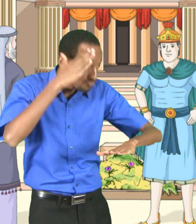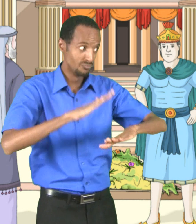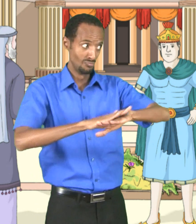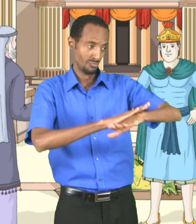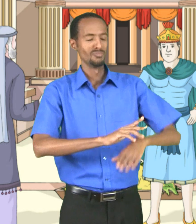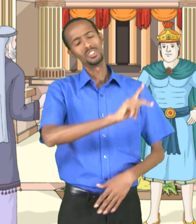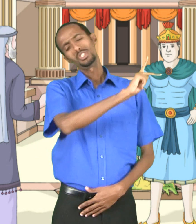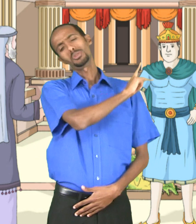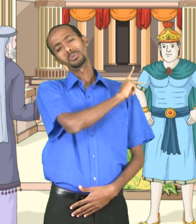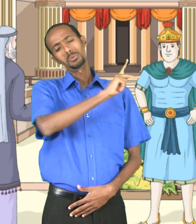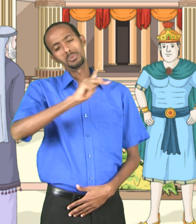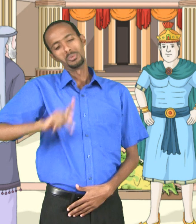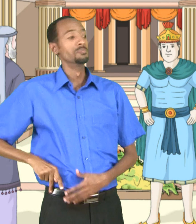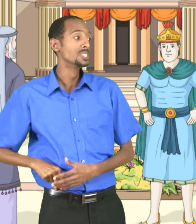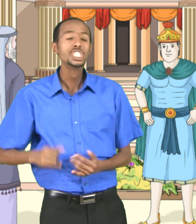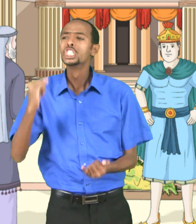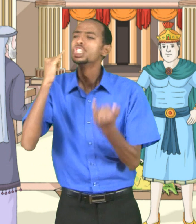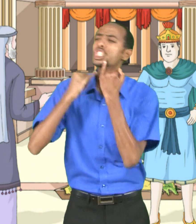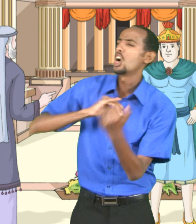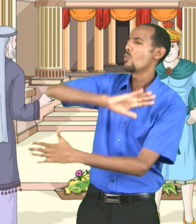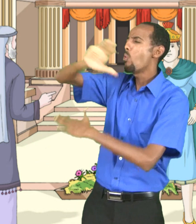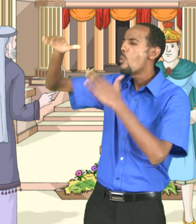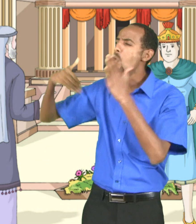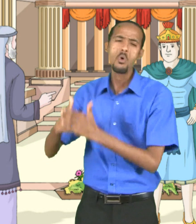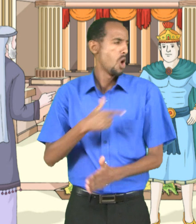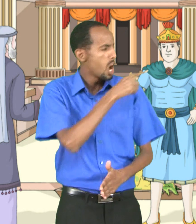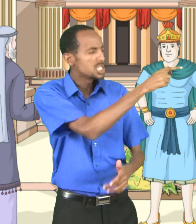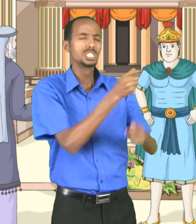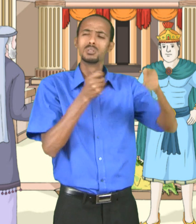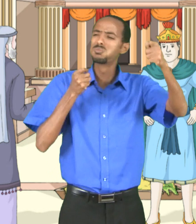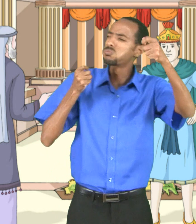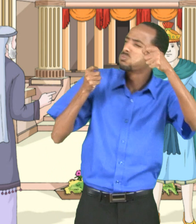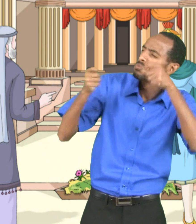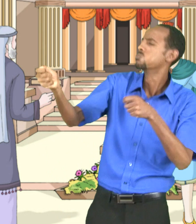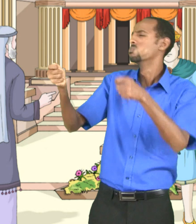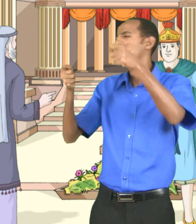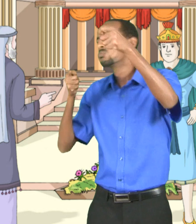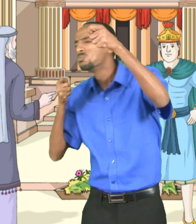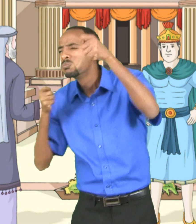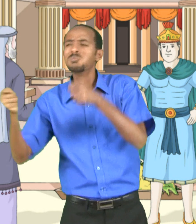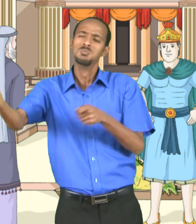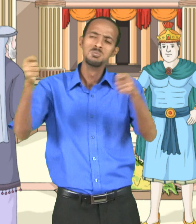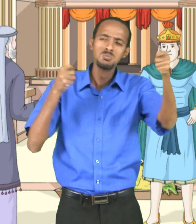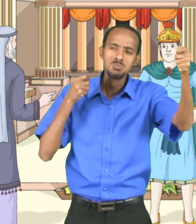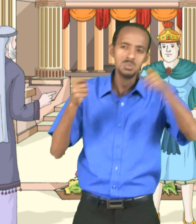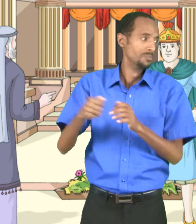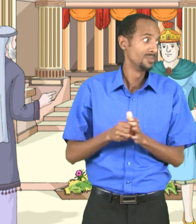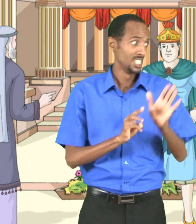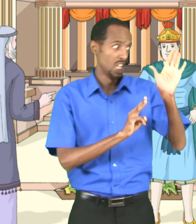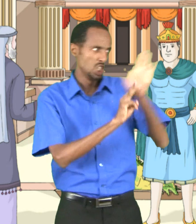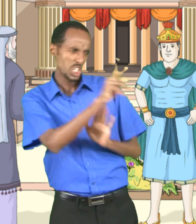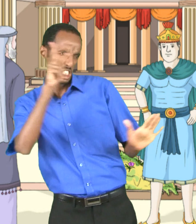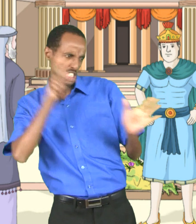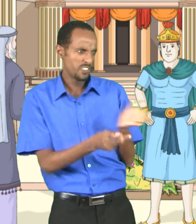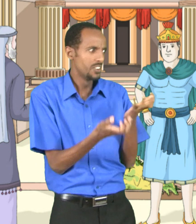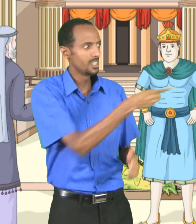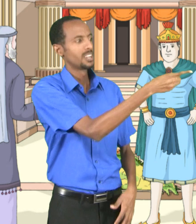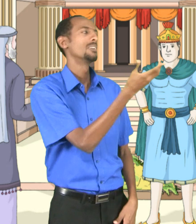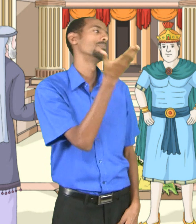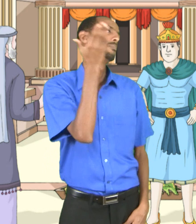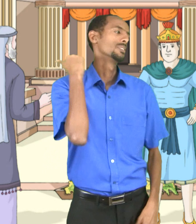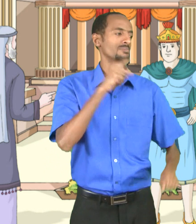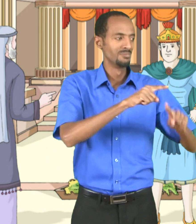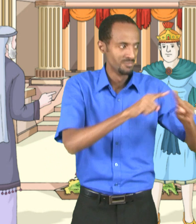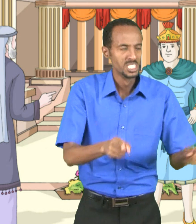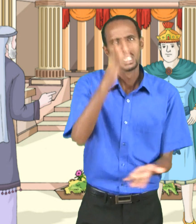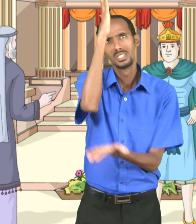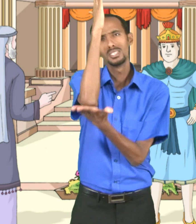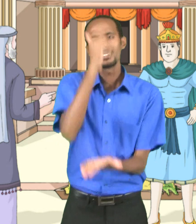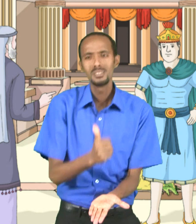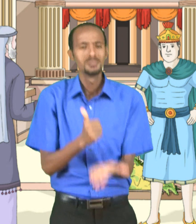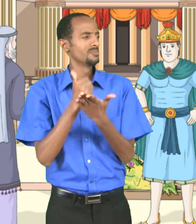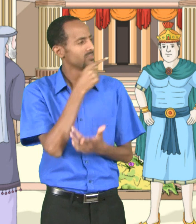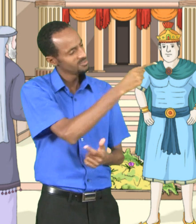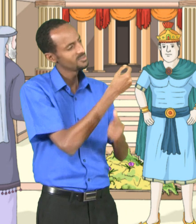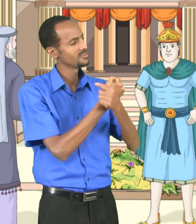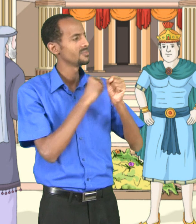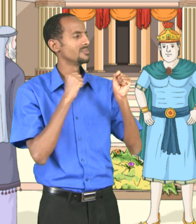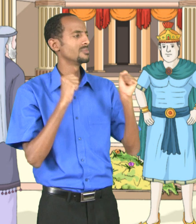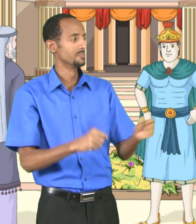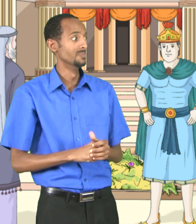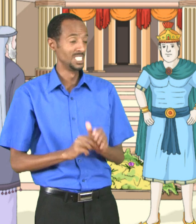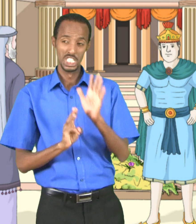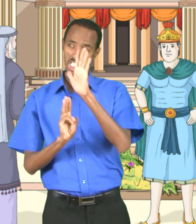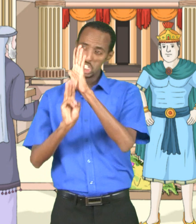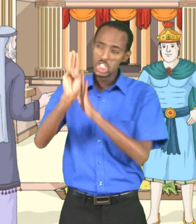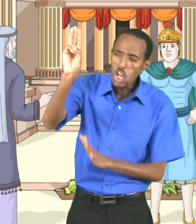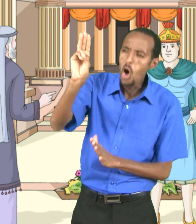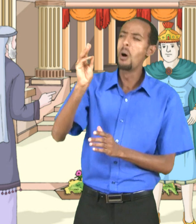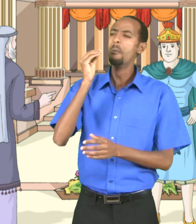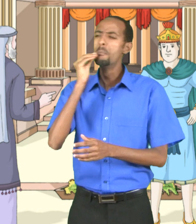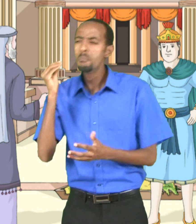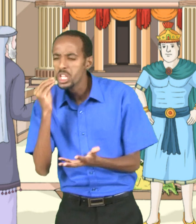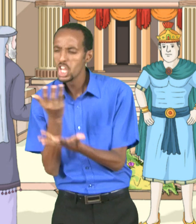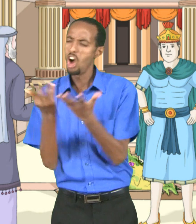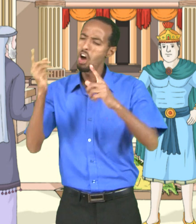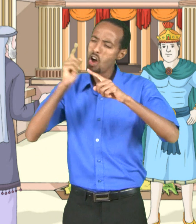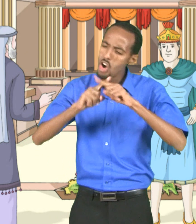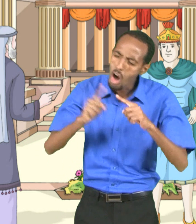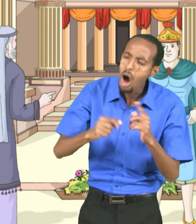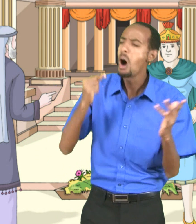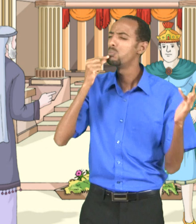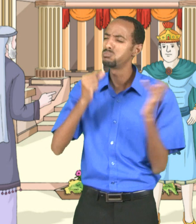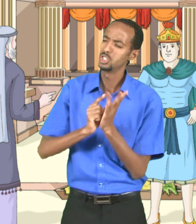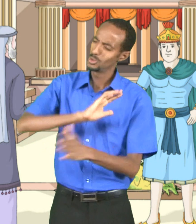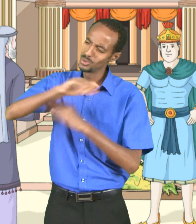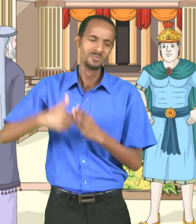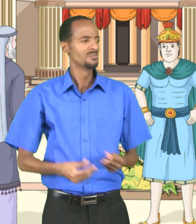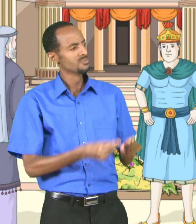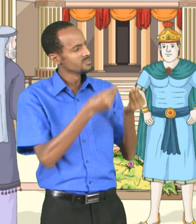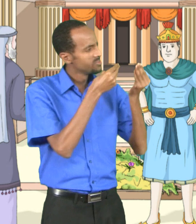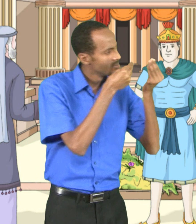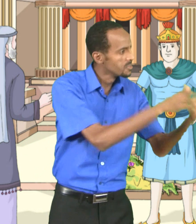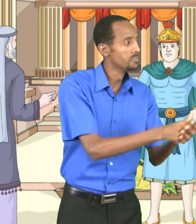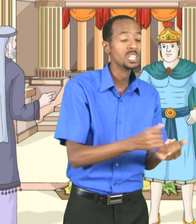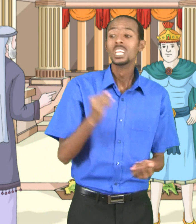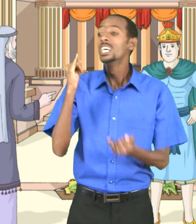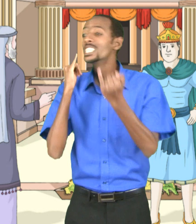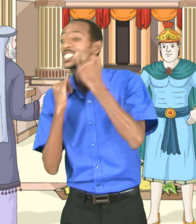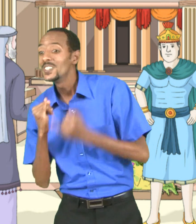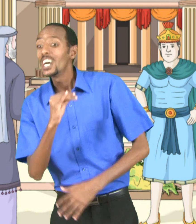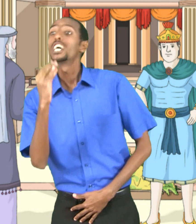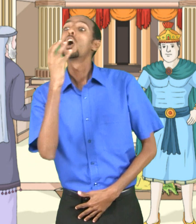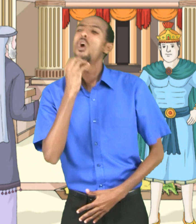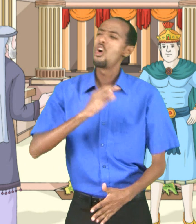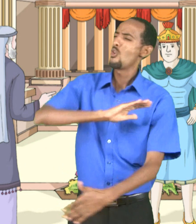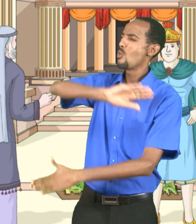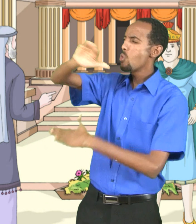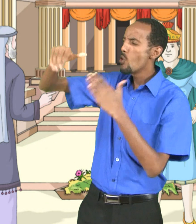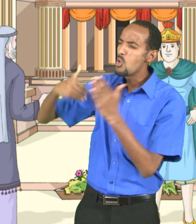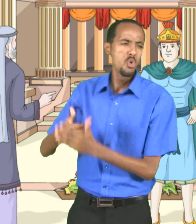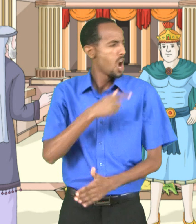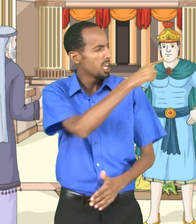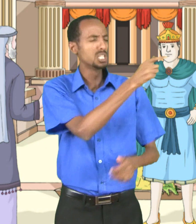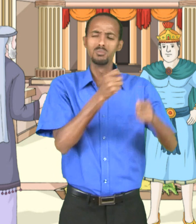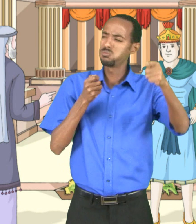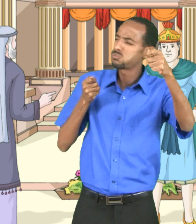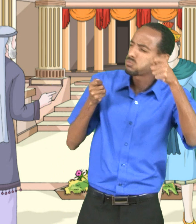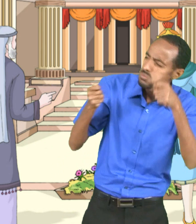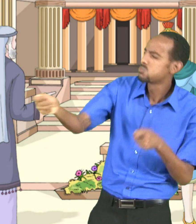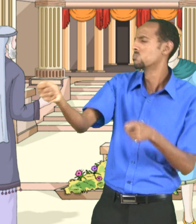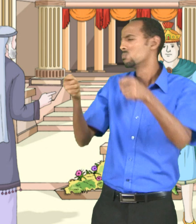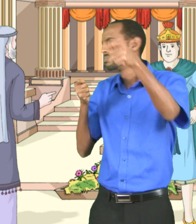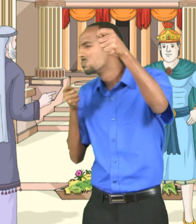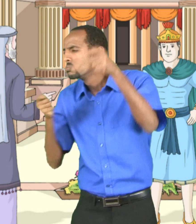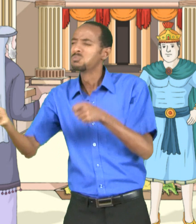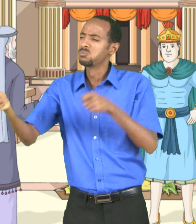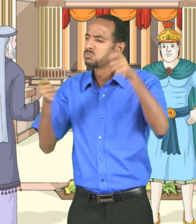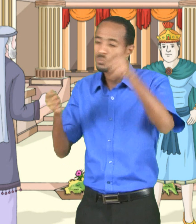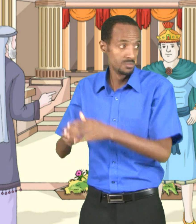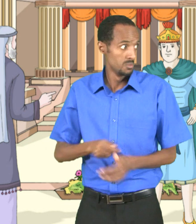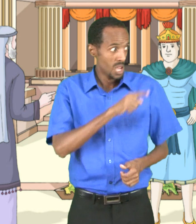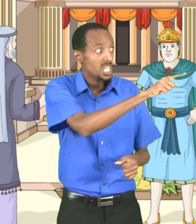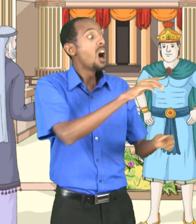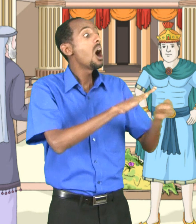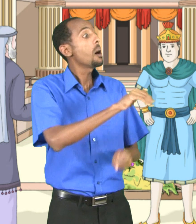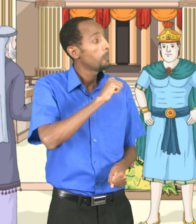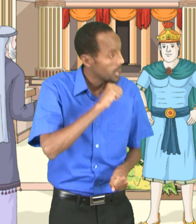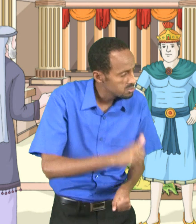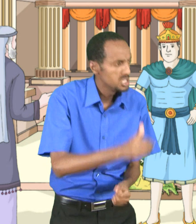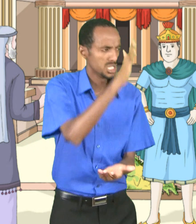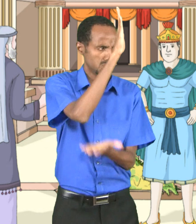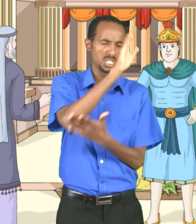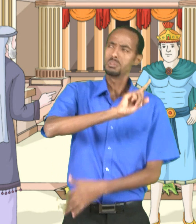I gave you the house of Israel and Judah, and if that was not enough, I would have given you even more. Why then have you despised the command of the LORD by doing evil in His sight?